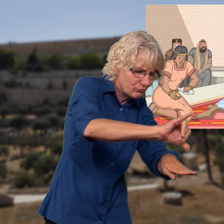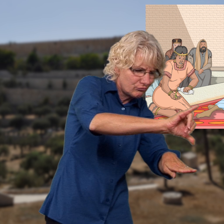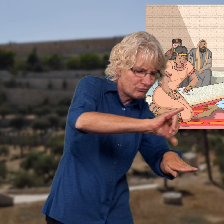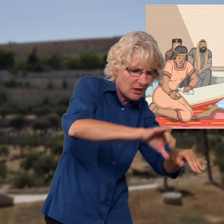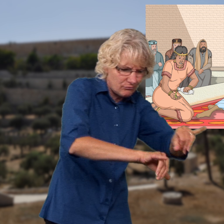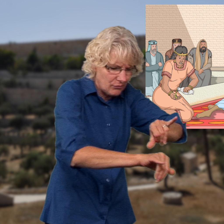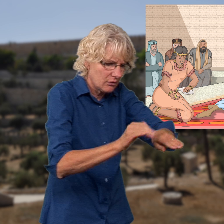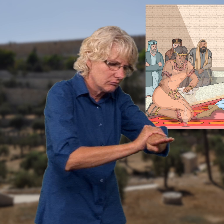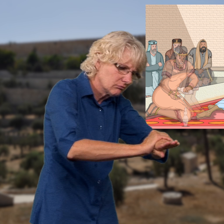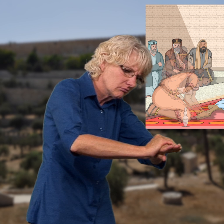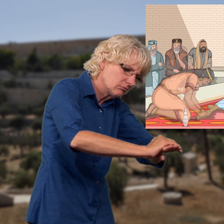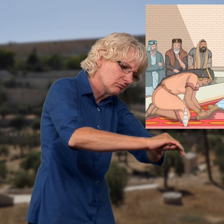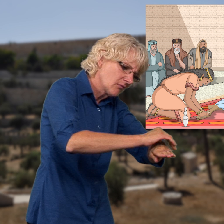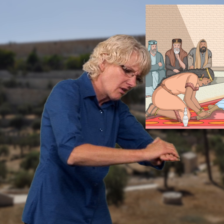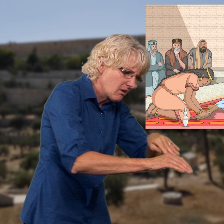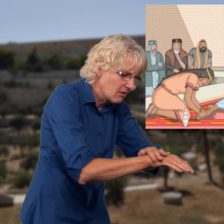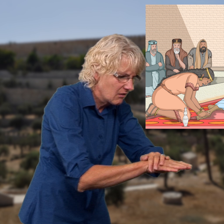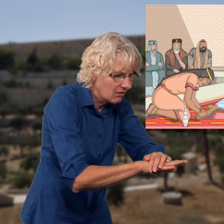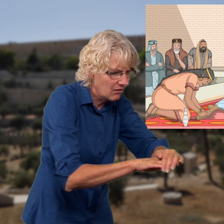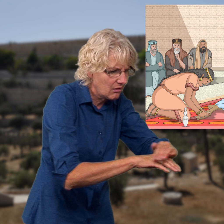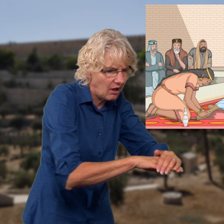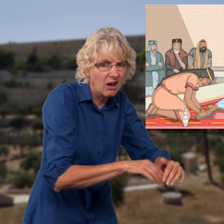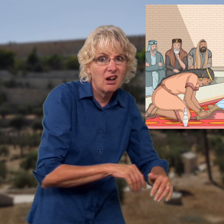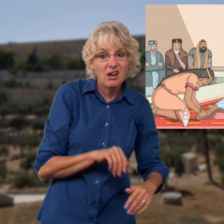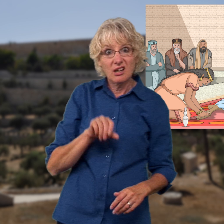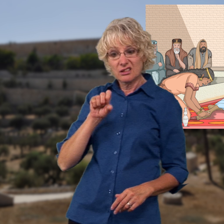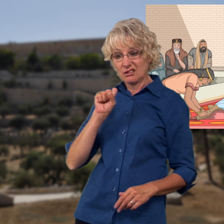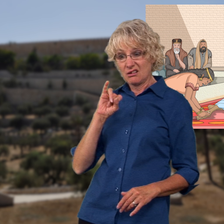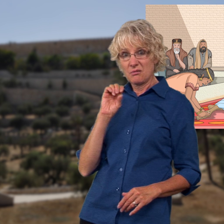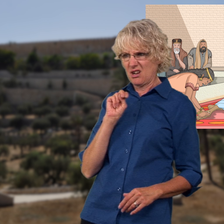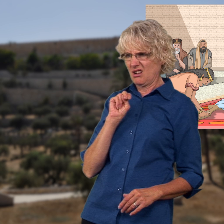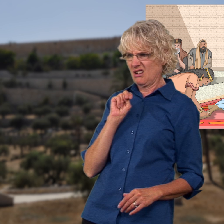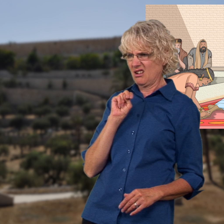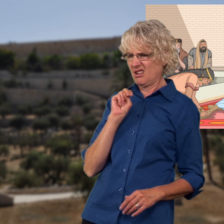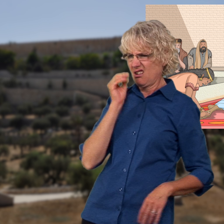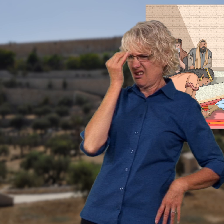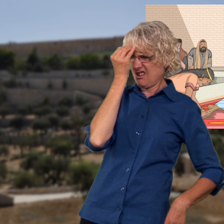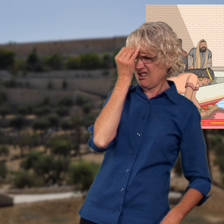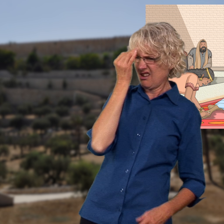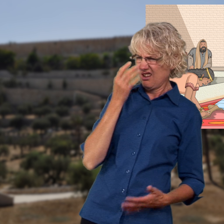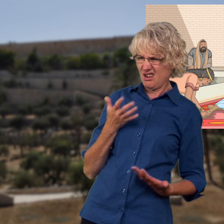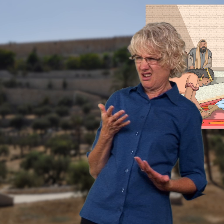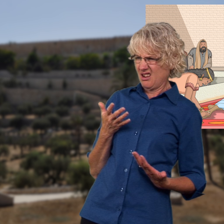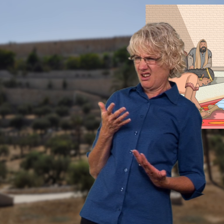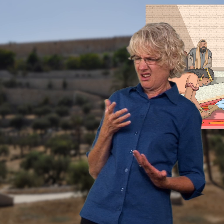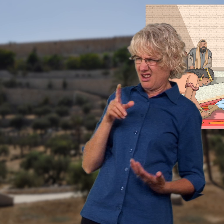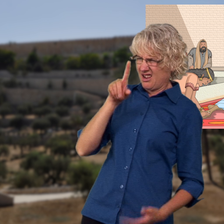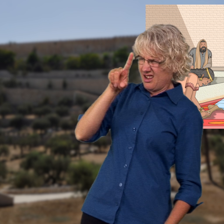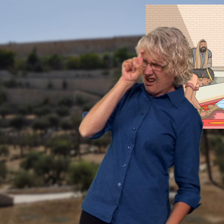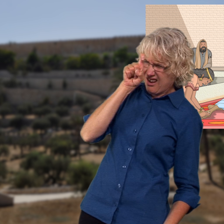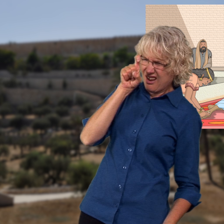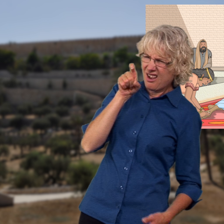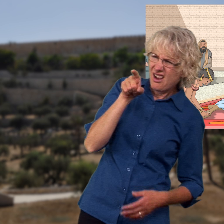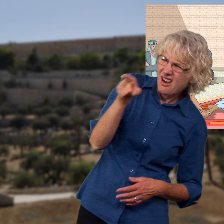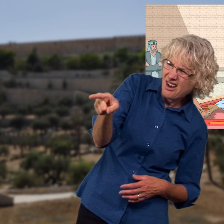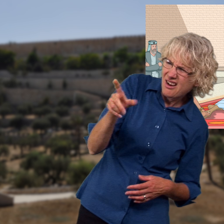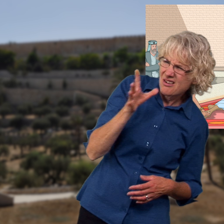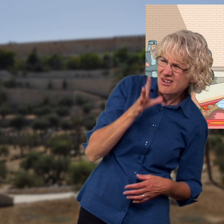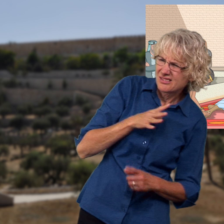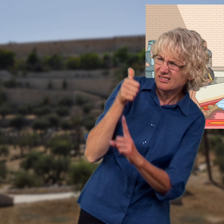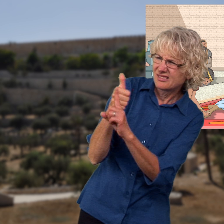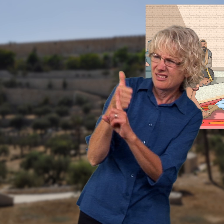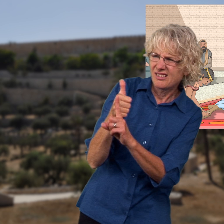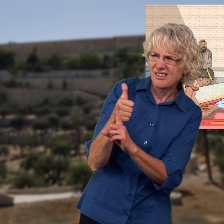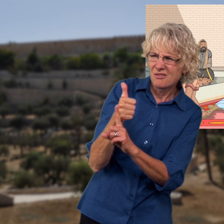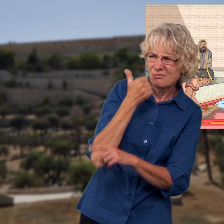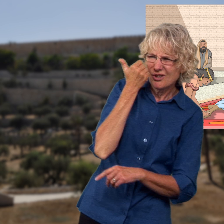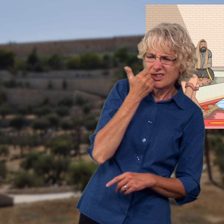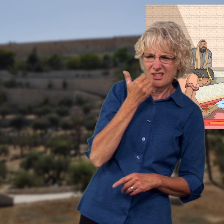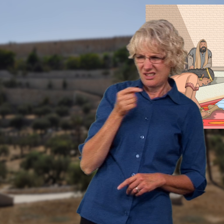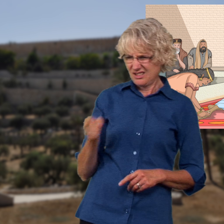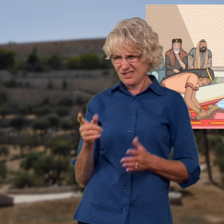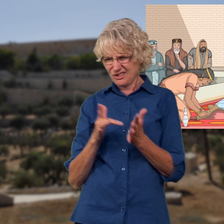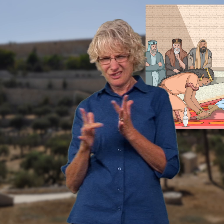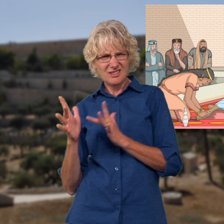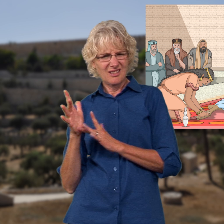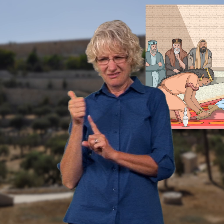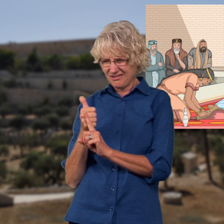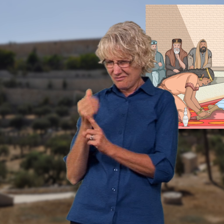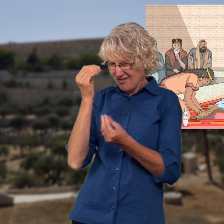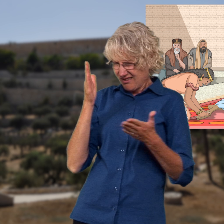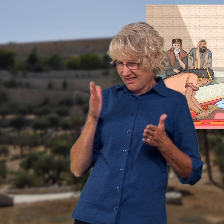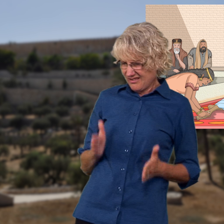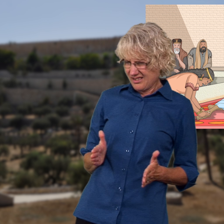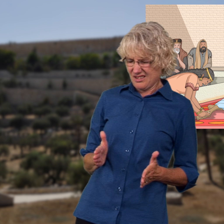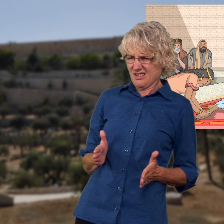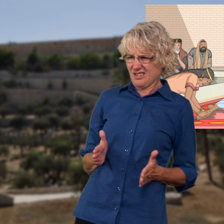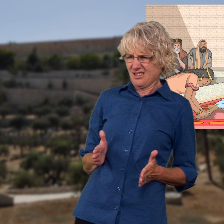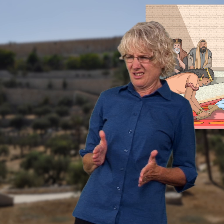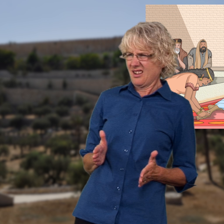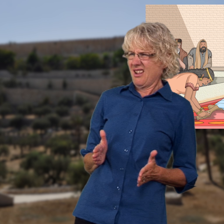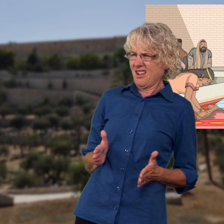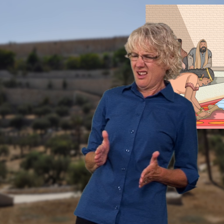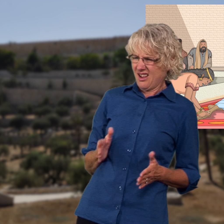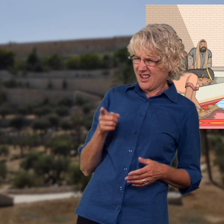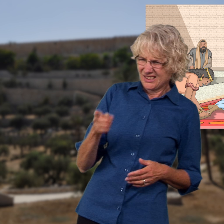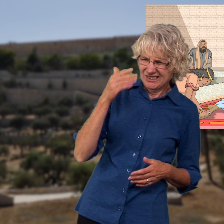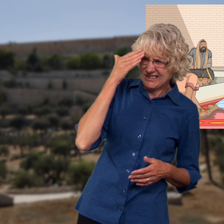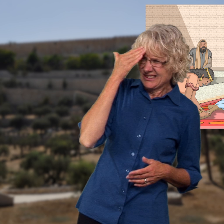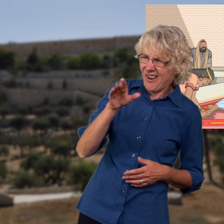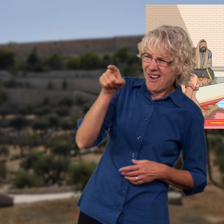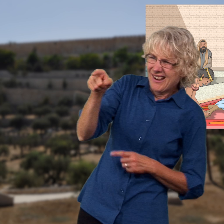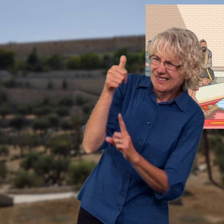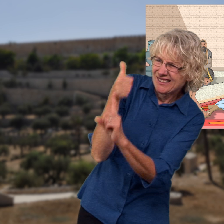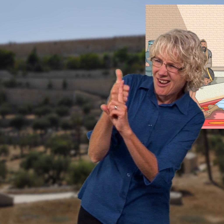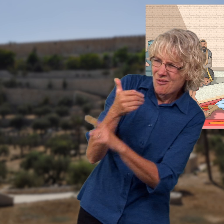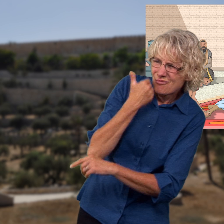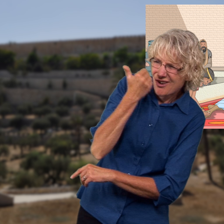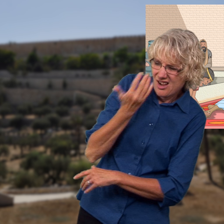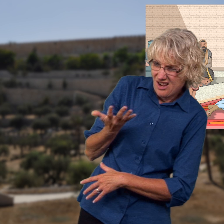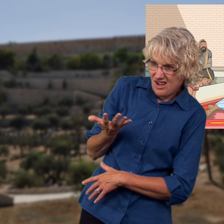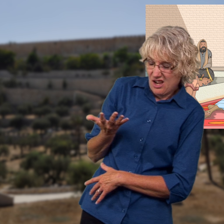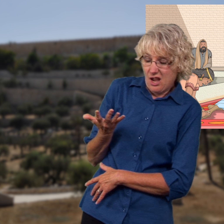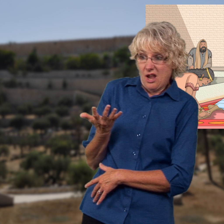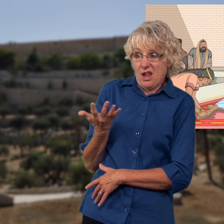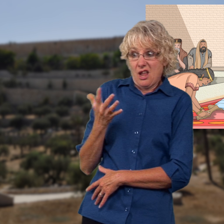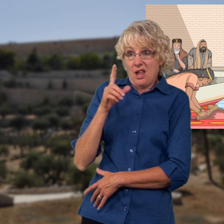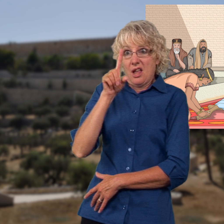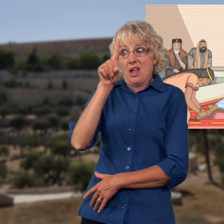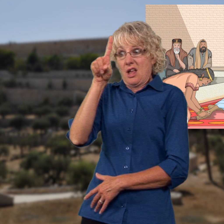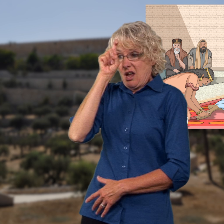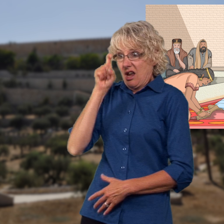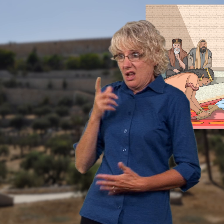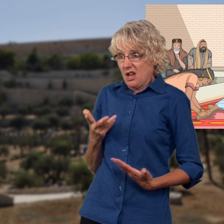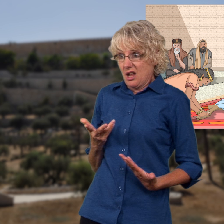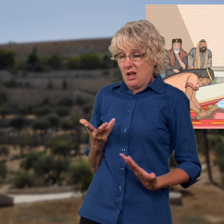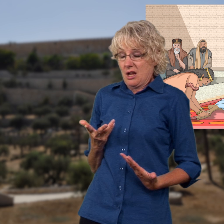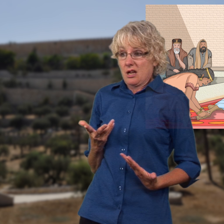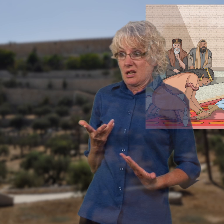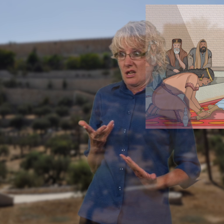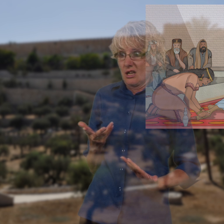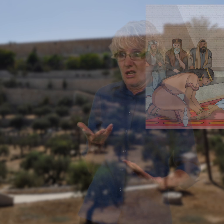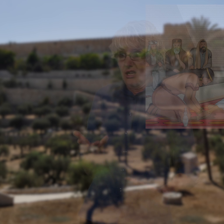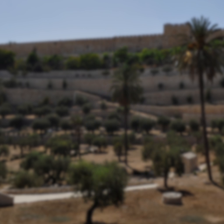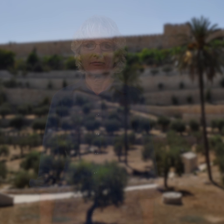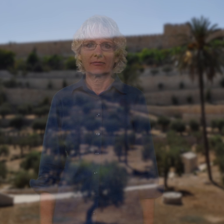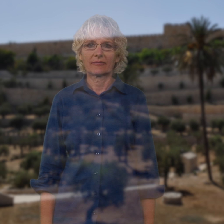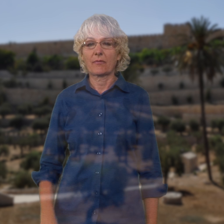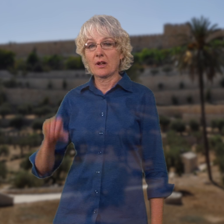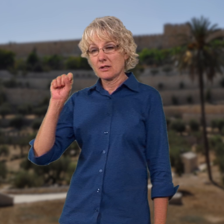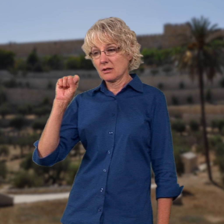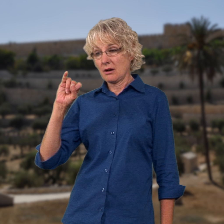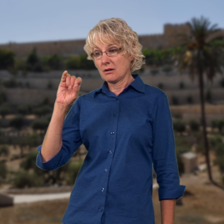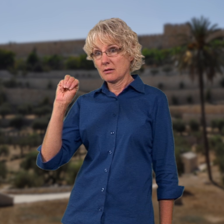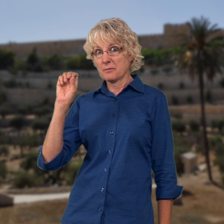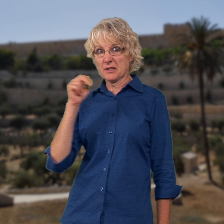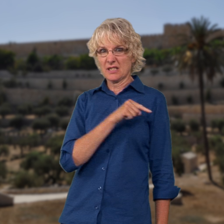When the Pharisee who had invited Jesus saw this, he said to himself, “If this man were a prophet, He would know who this is and what kind of woman is touching Him—for she is a sinner!”